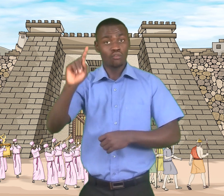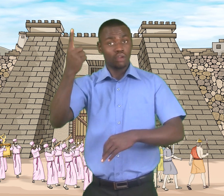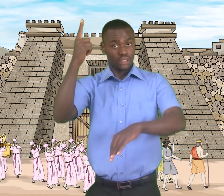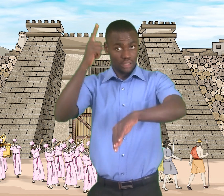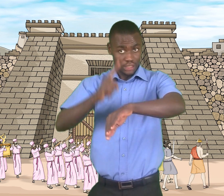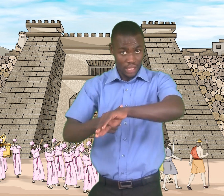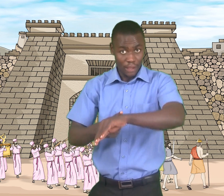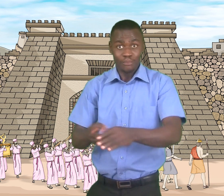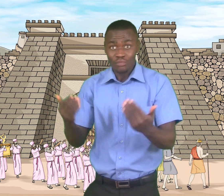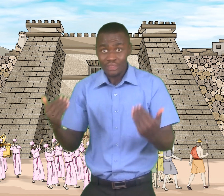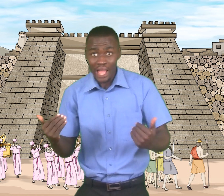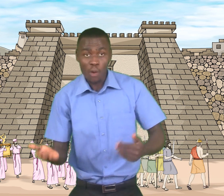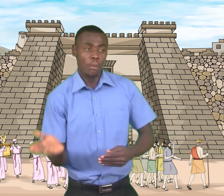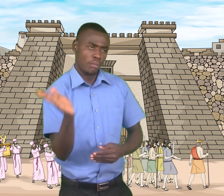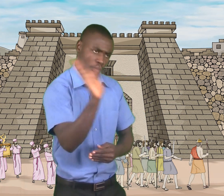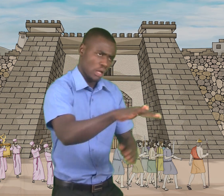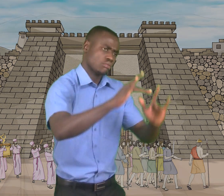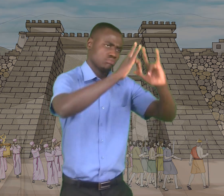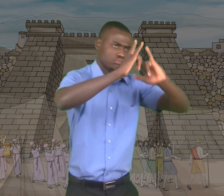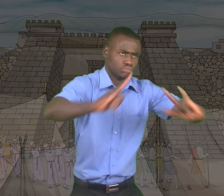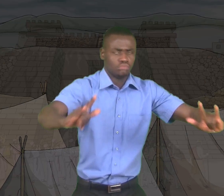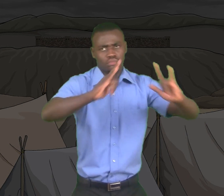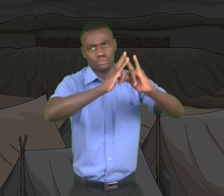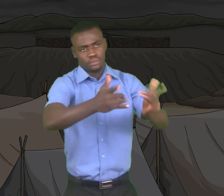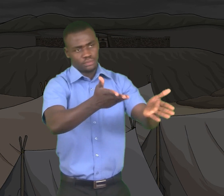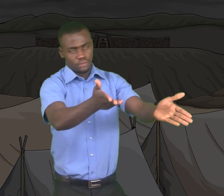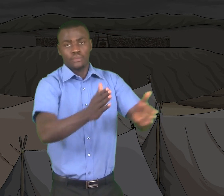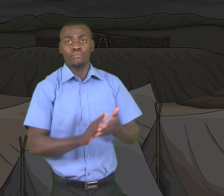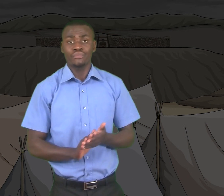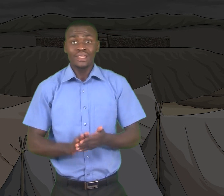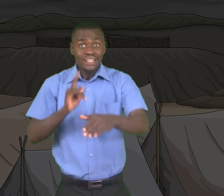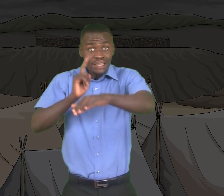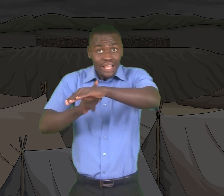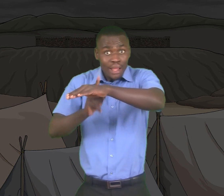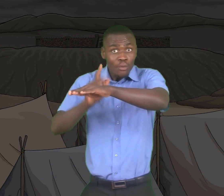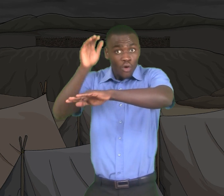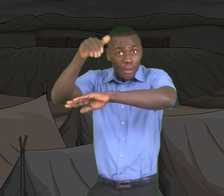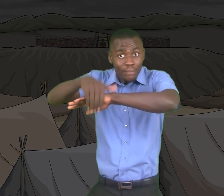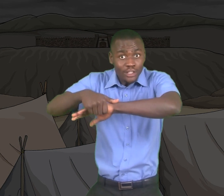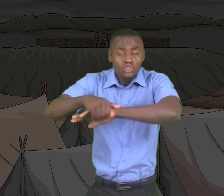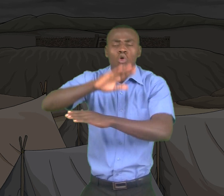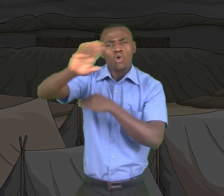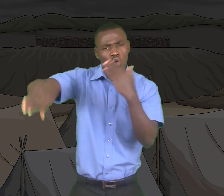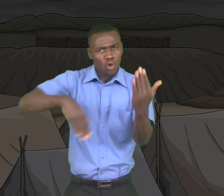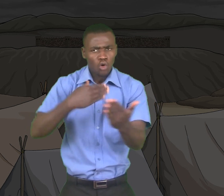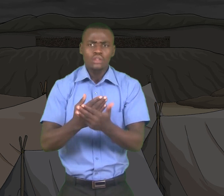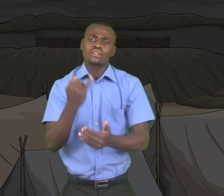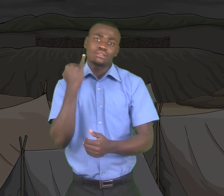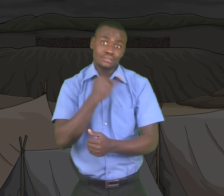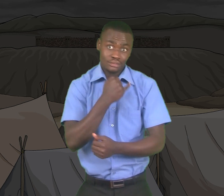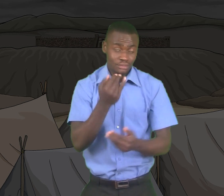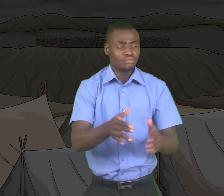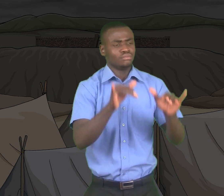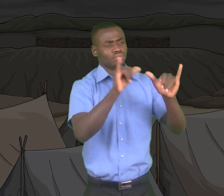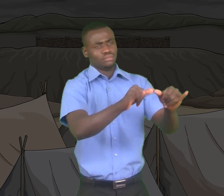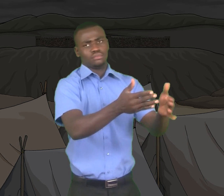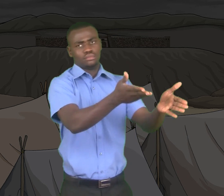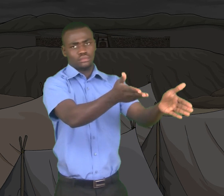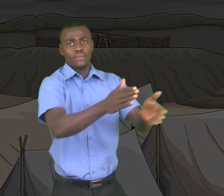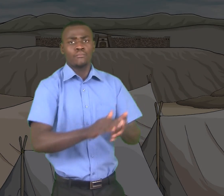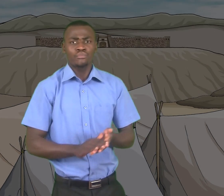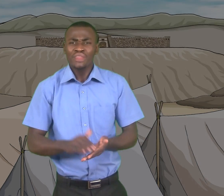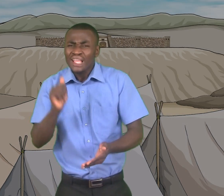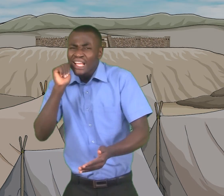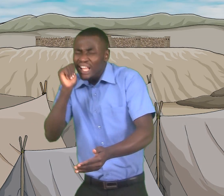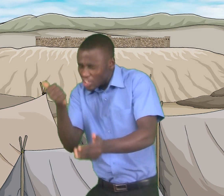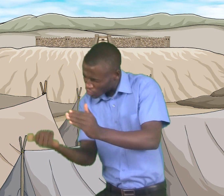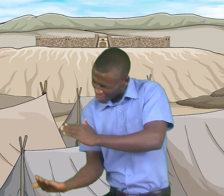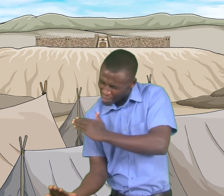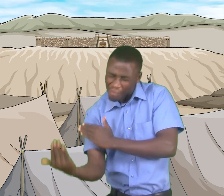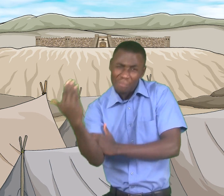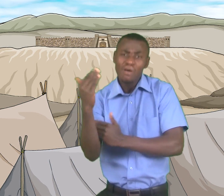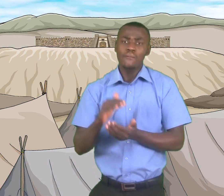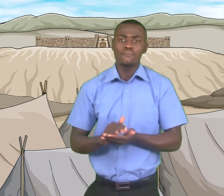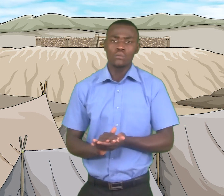And the people returned to the camp and spent the night there.